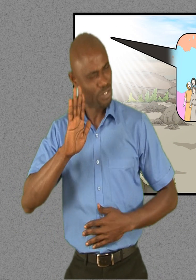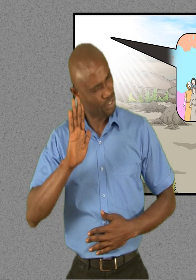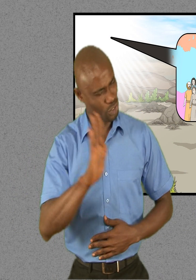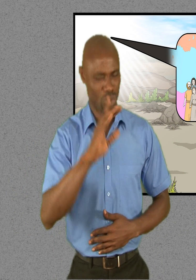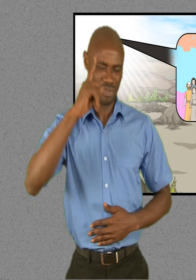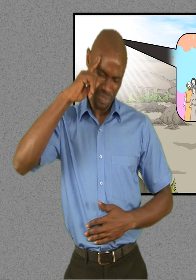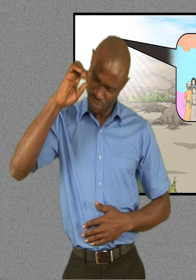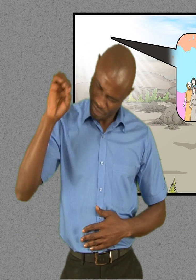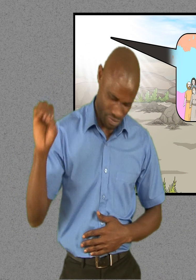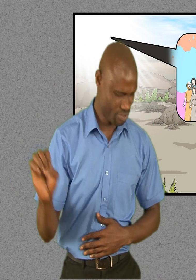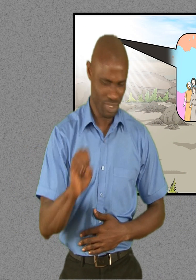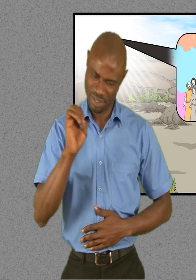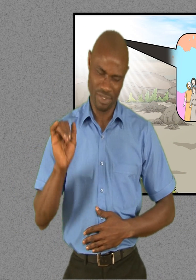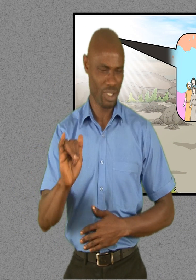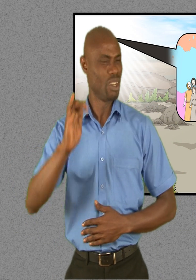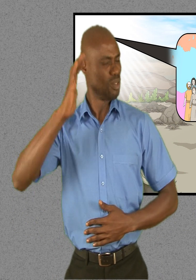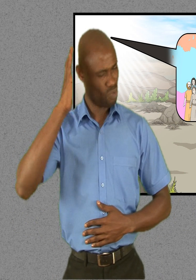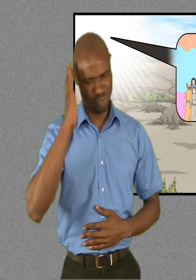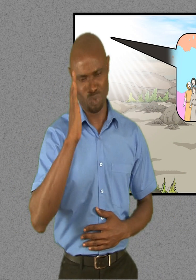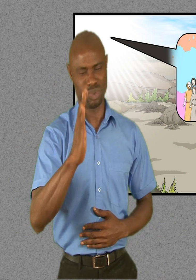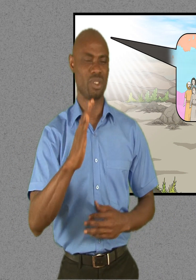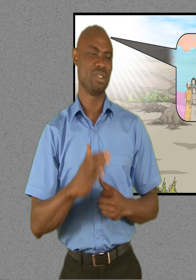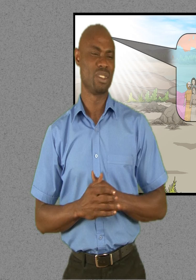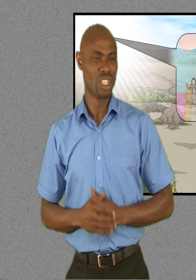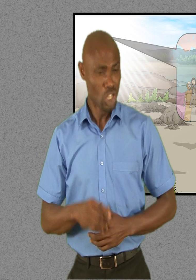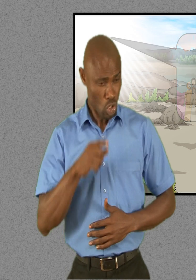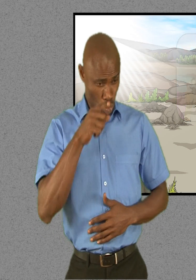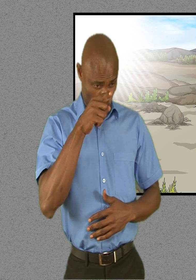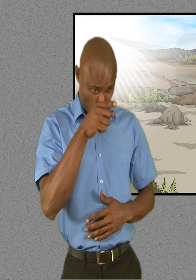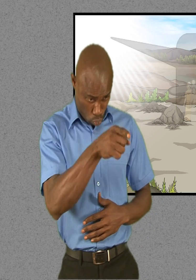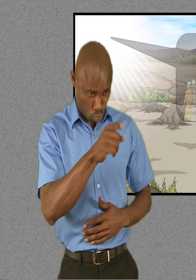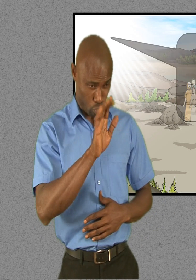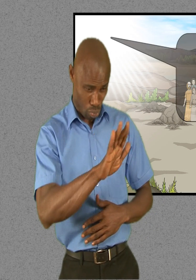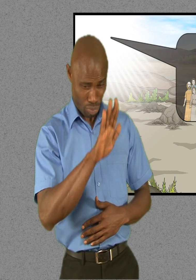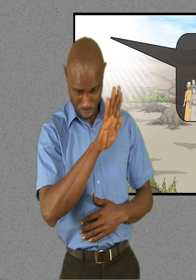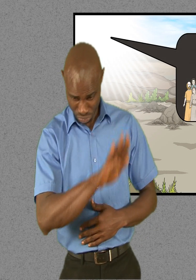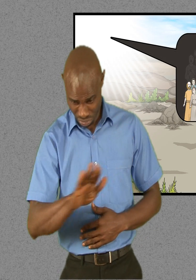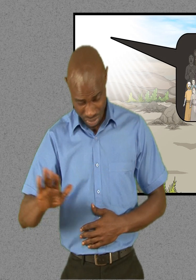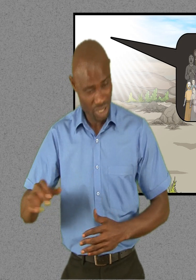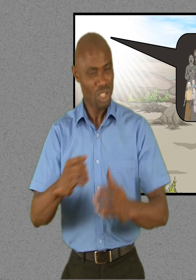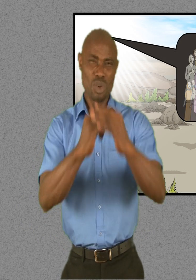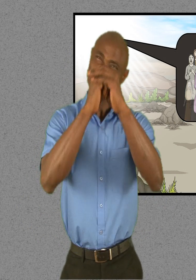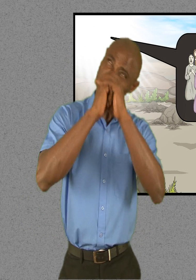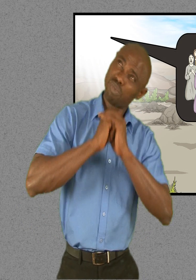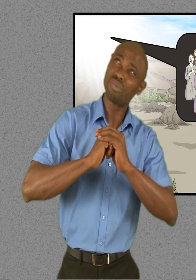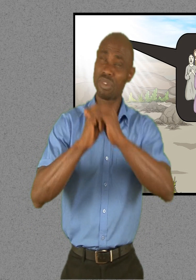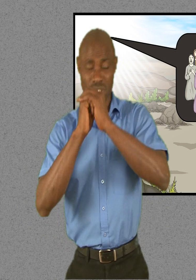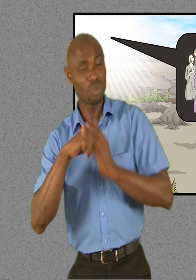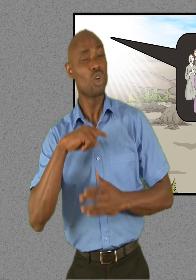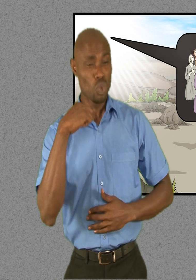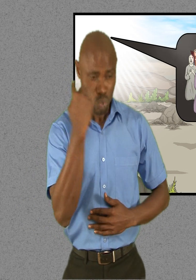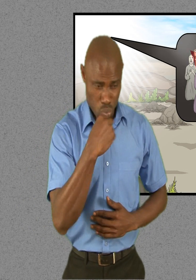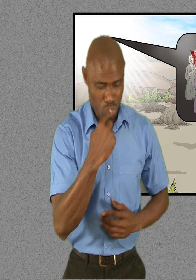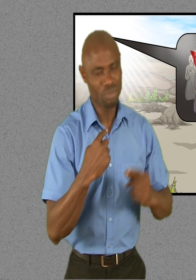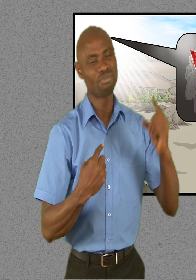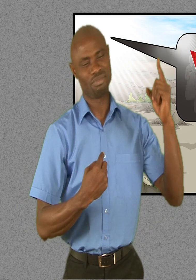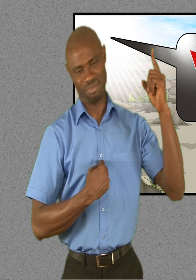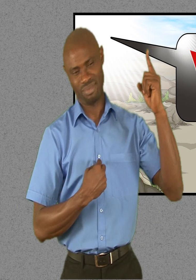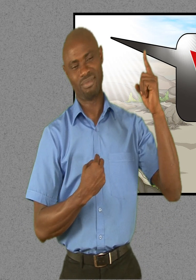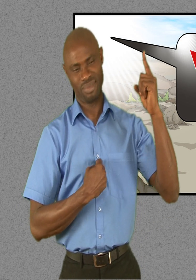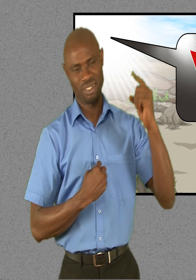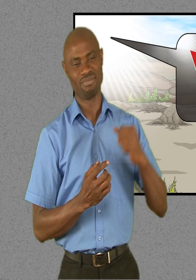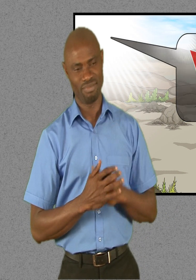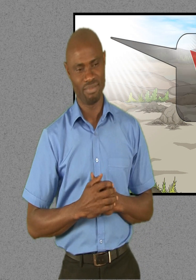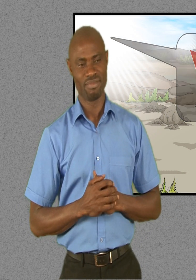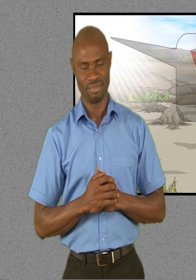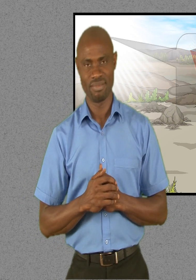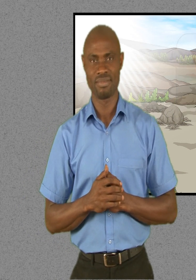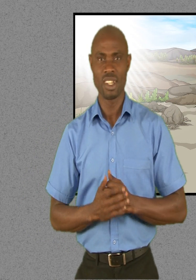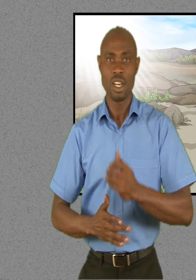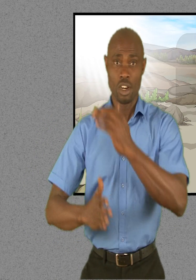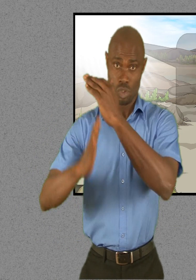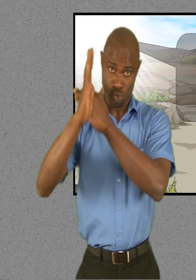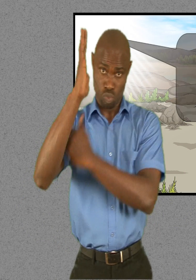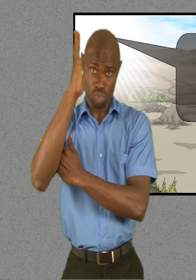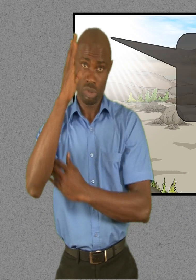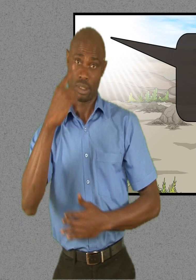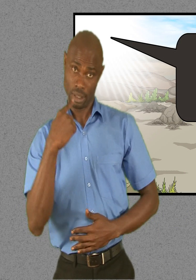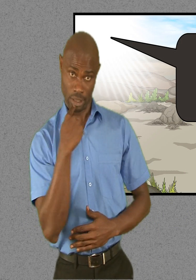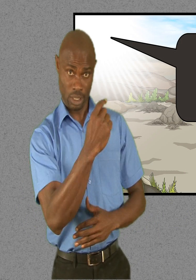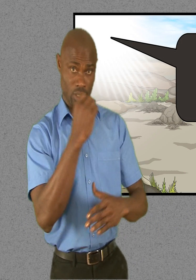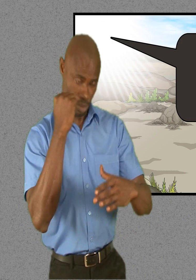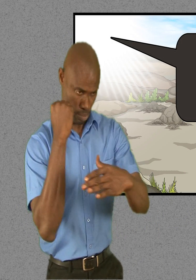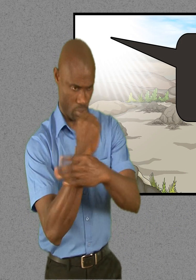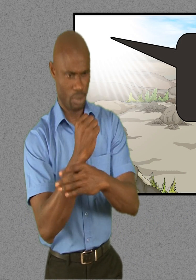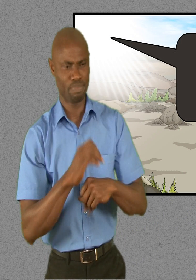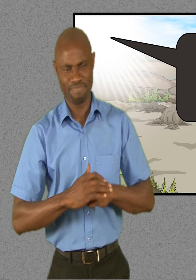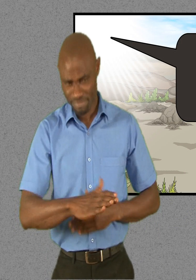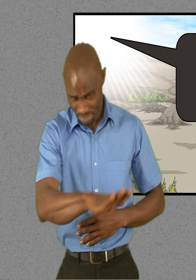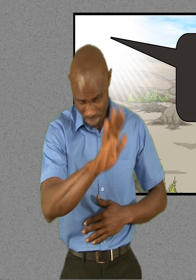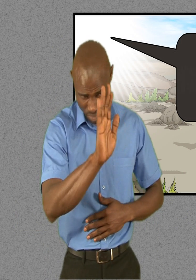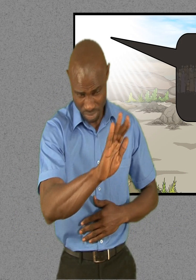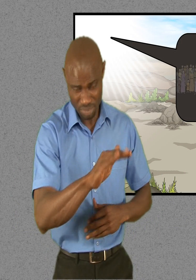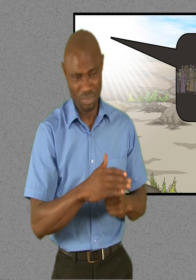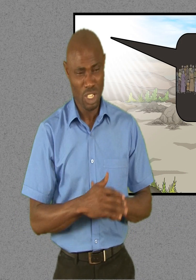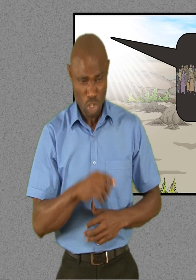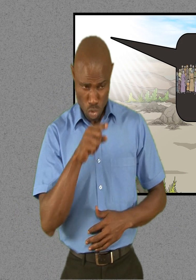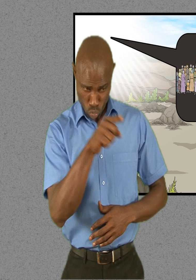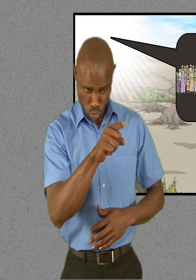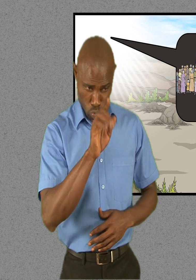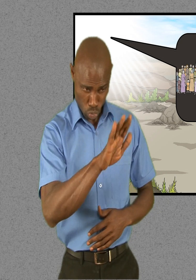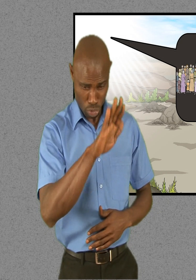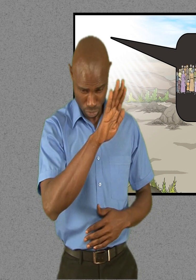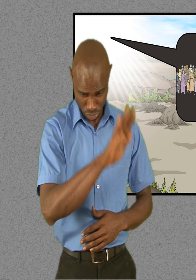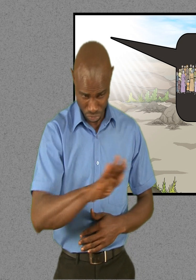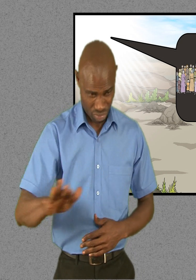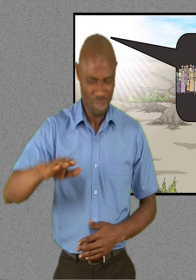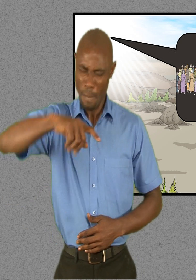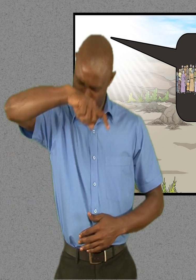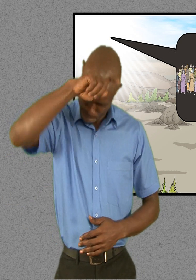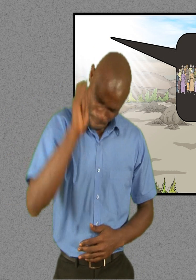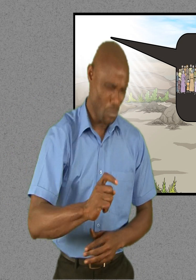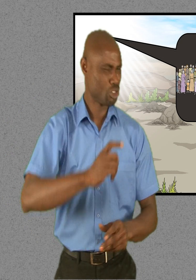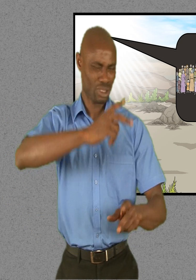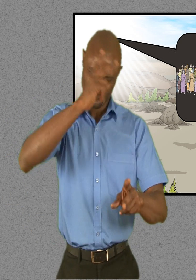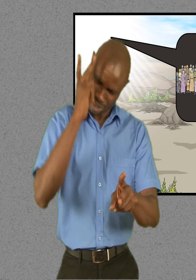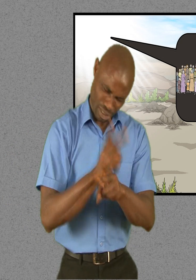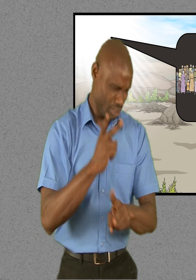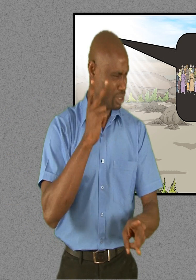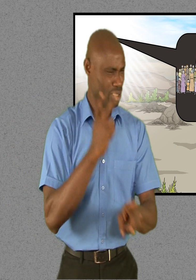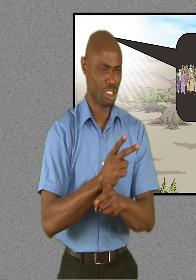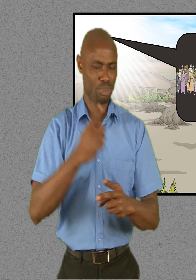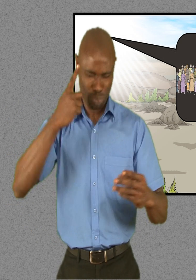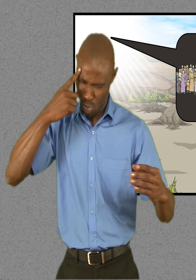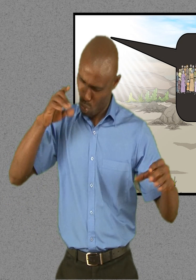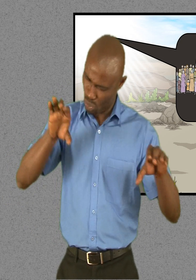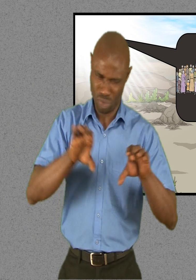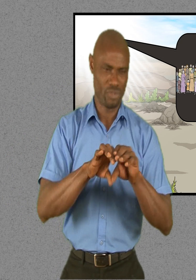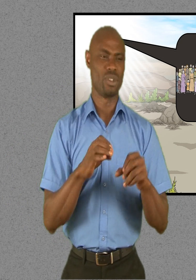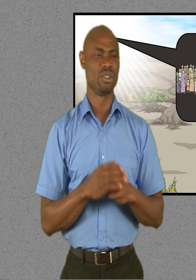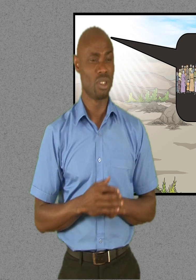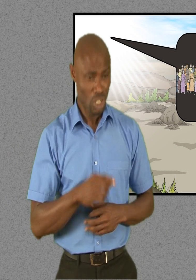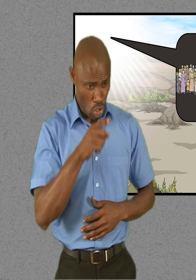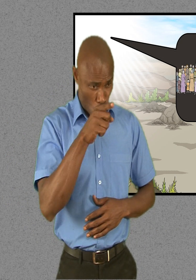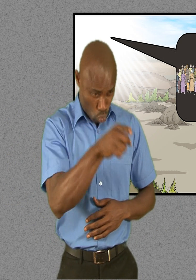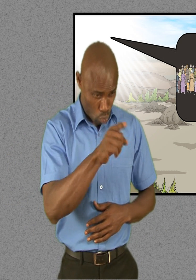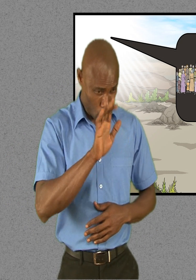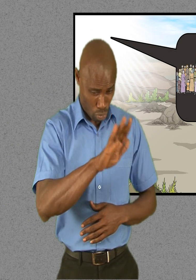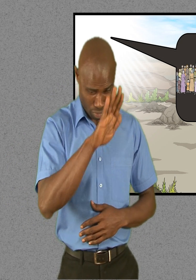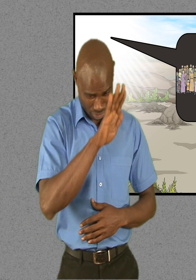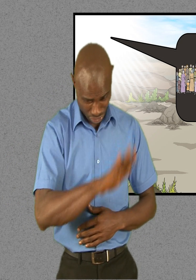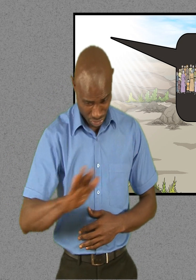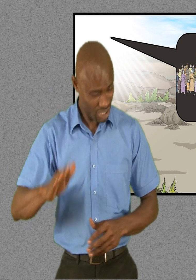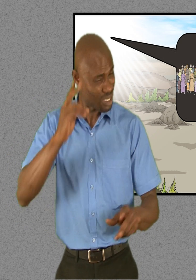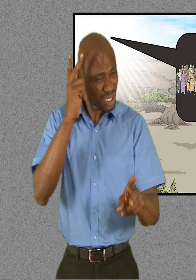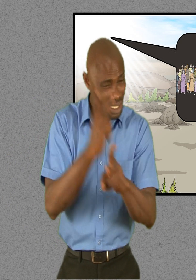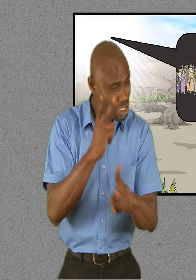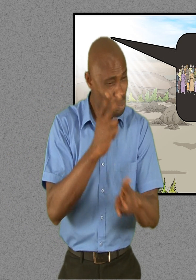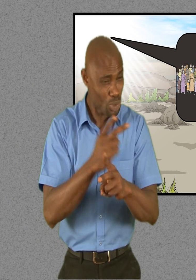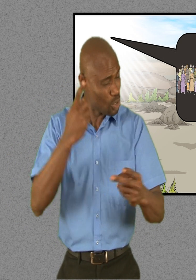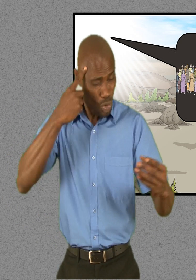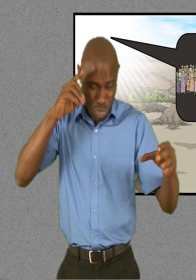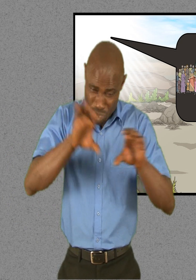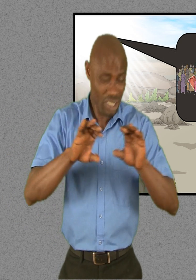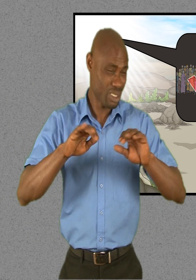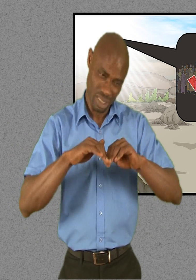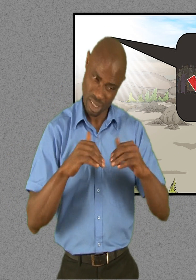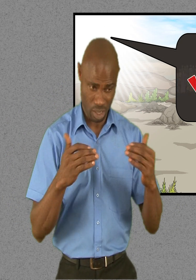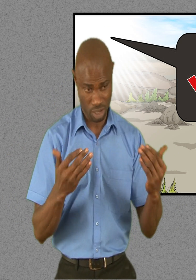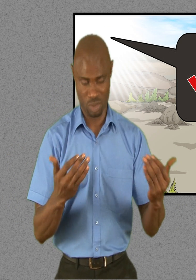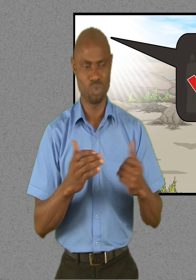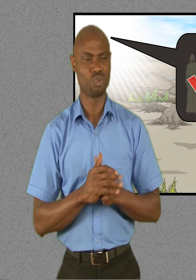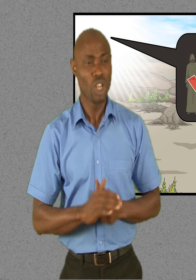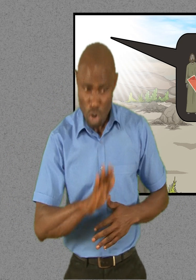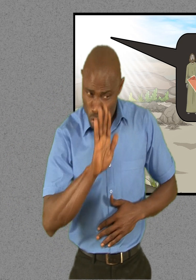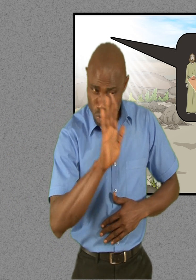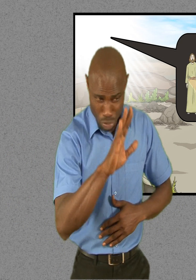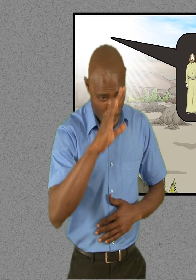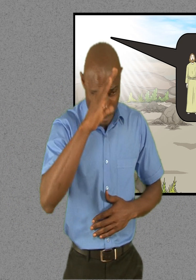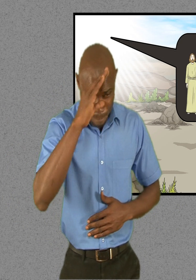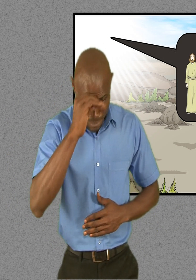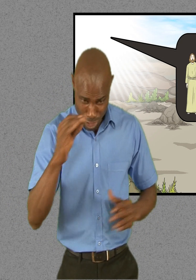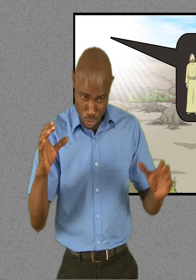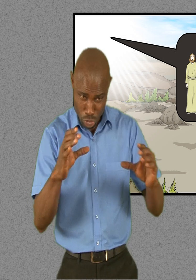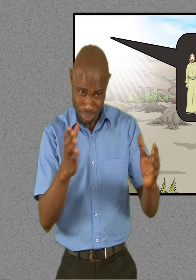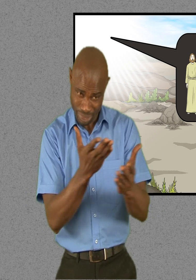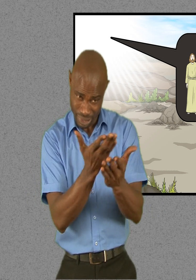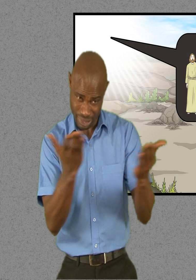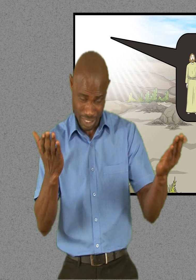God also said to Abraham, “You must keep My covenant—you and your descendants in the generations after you.